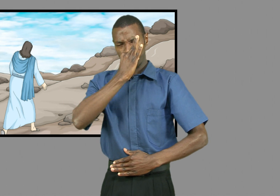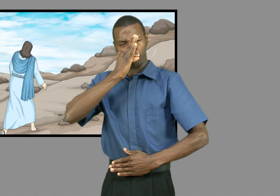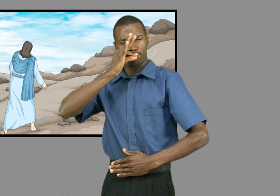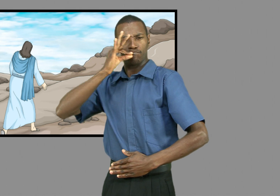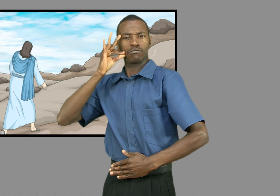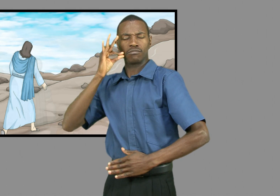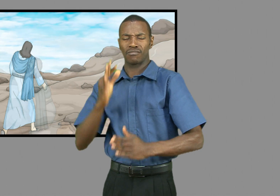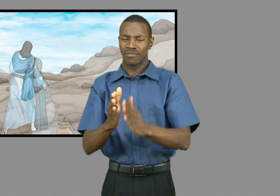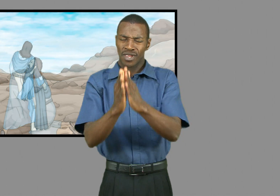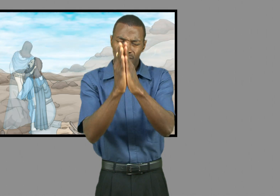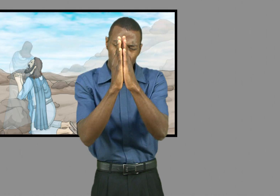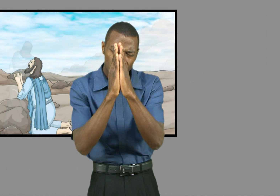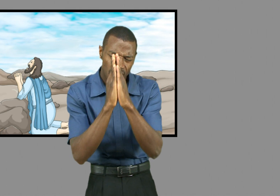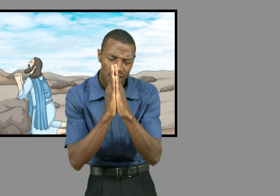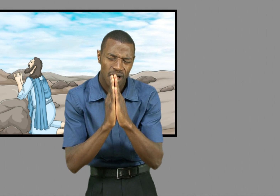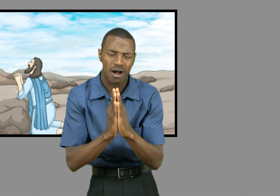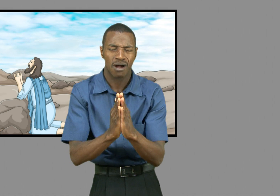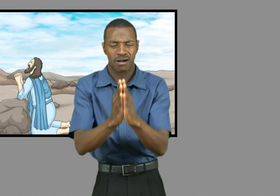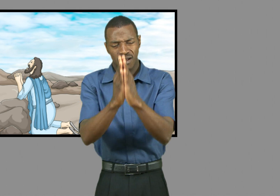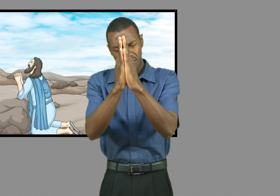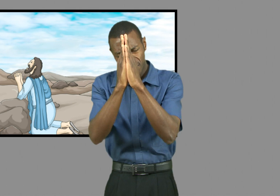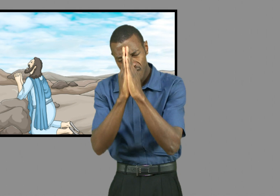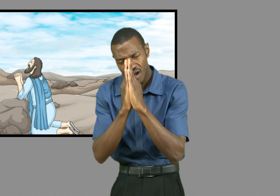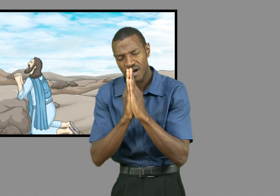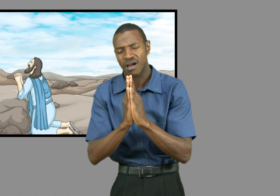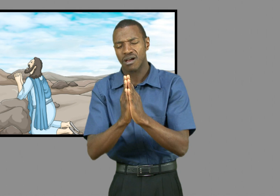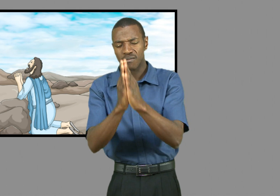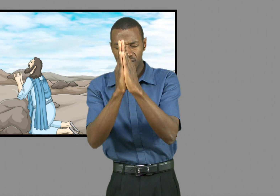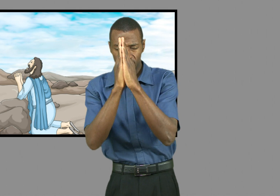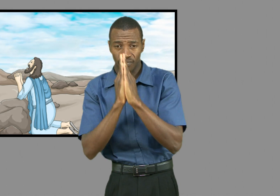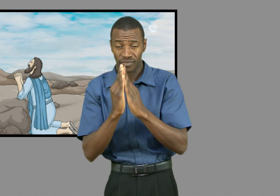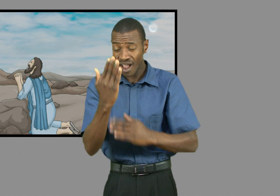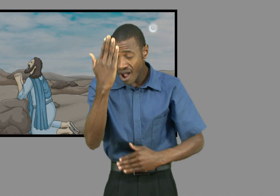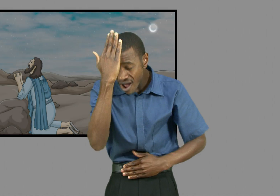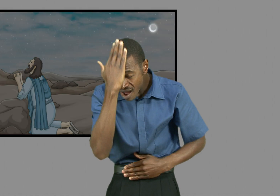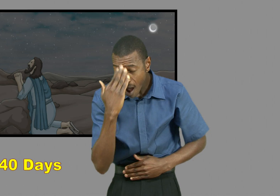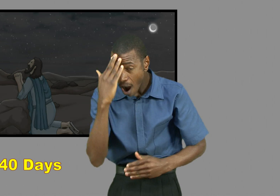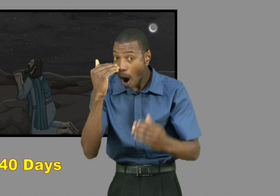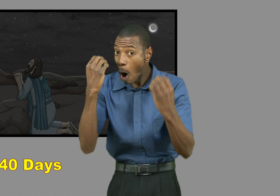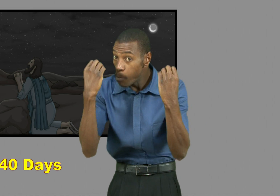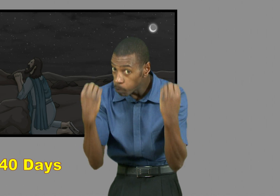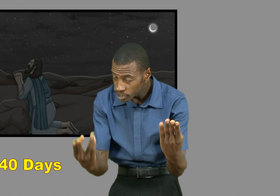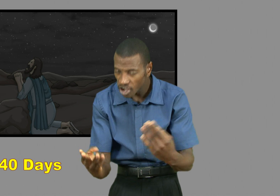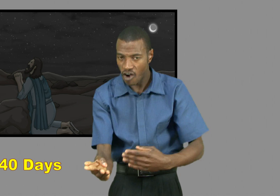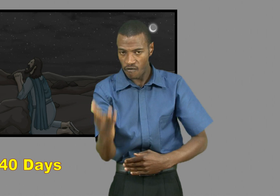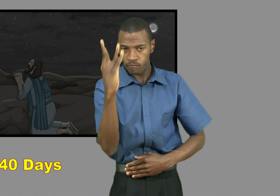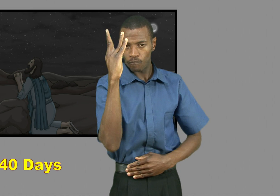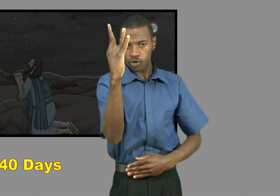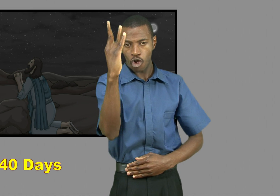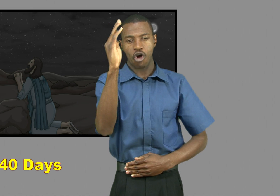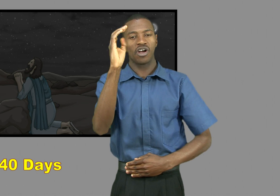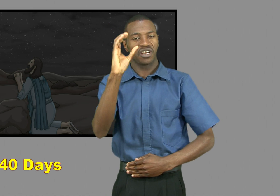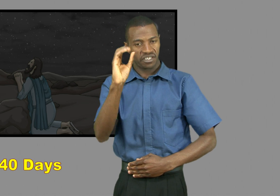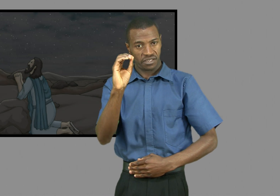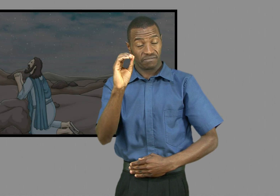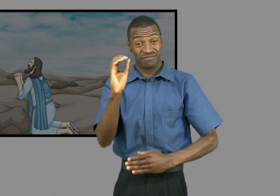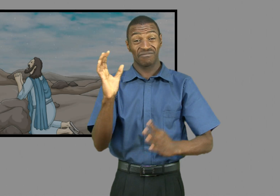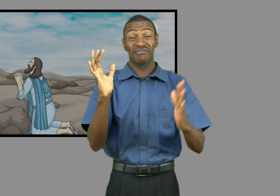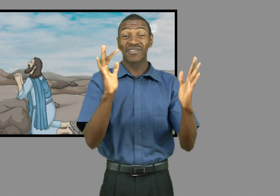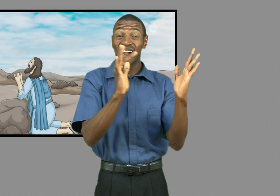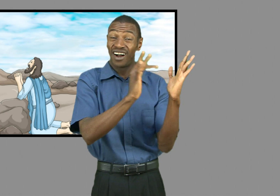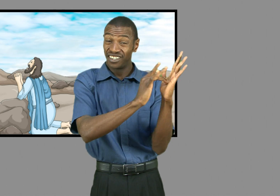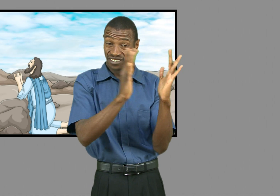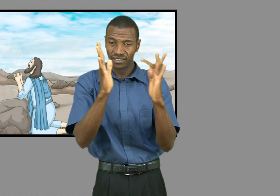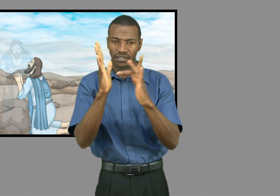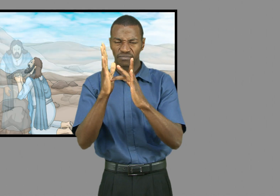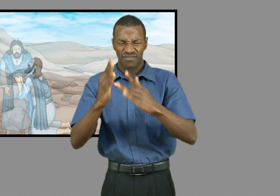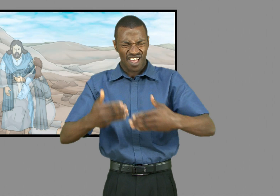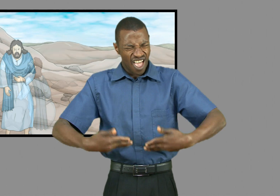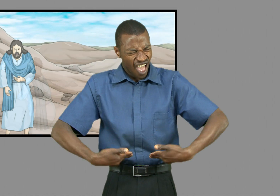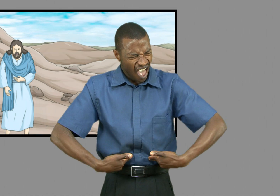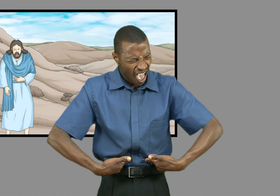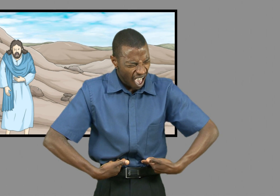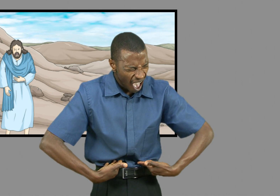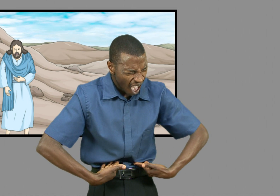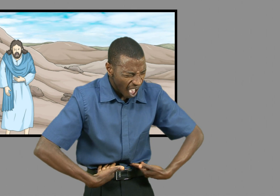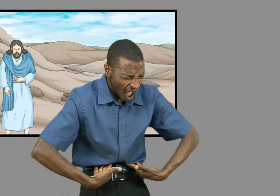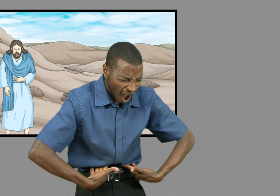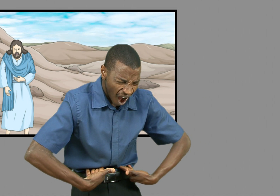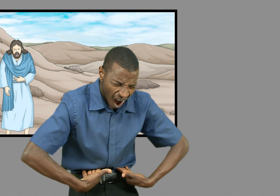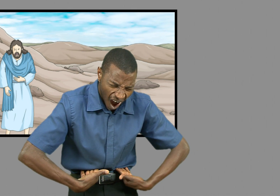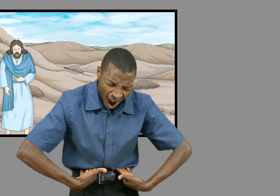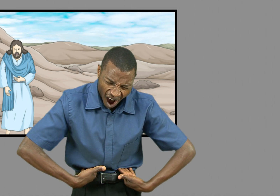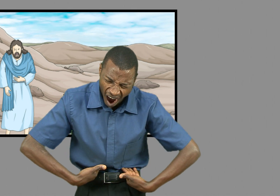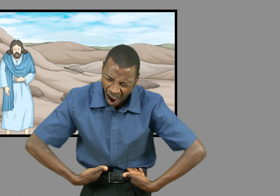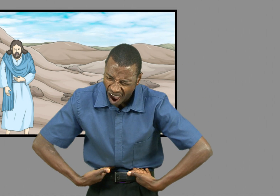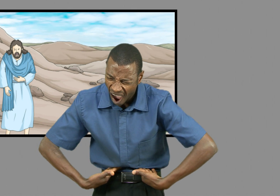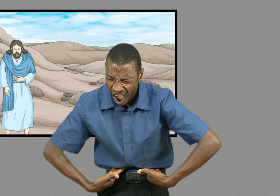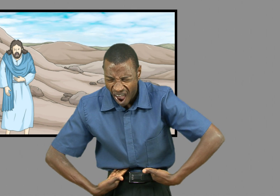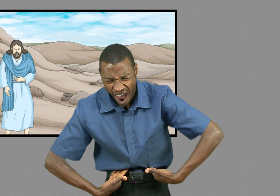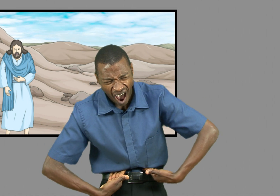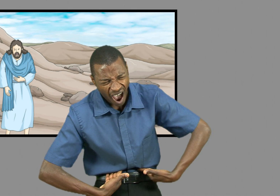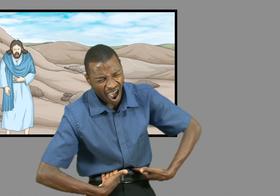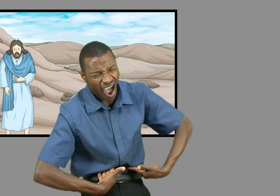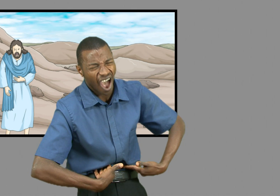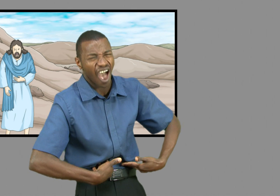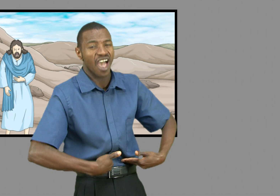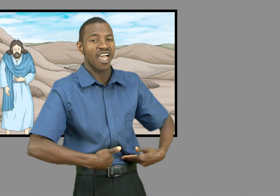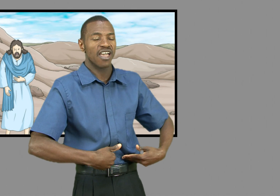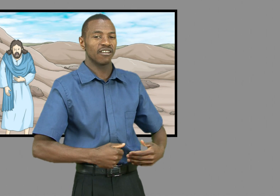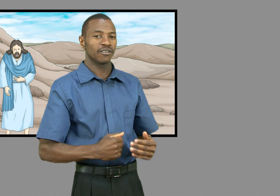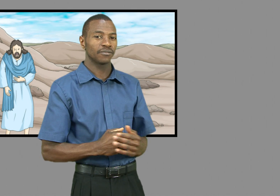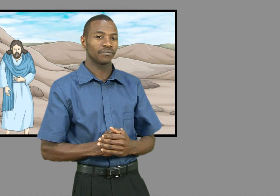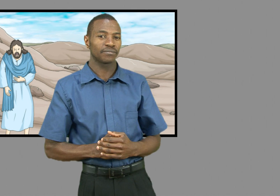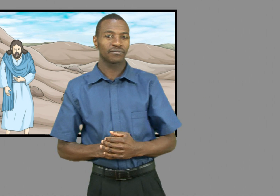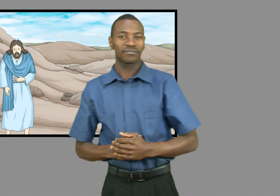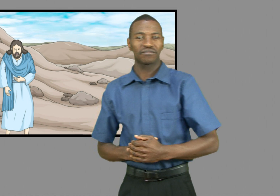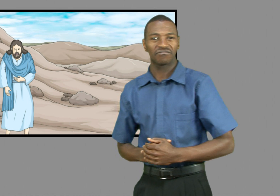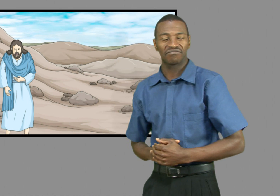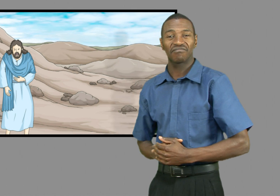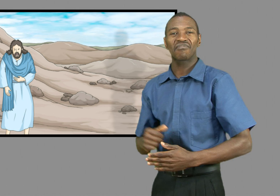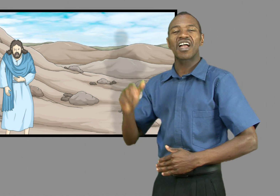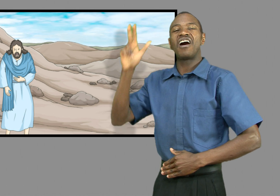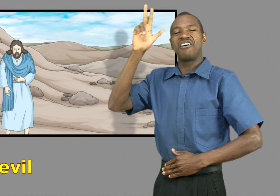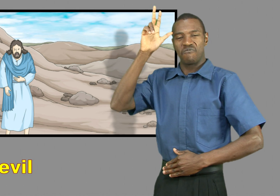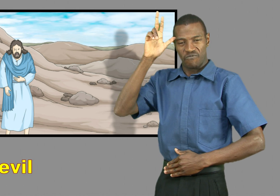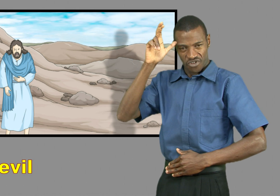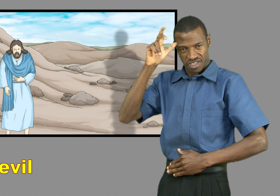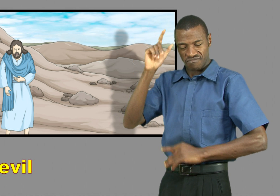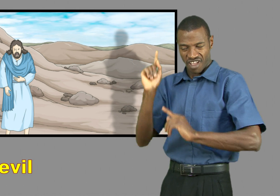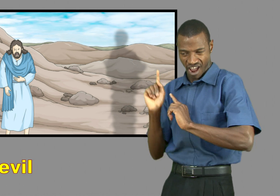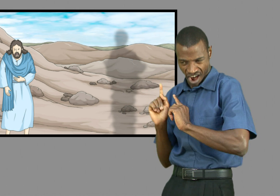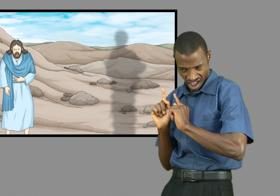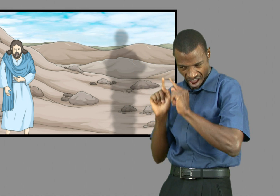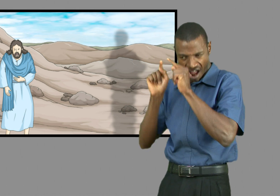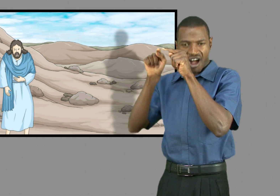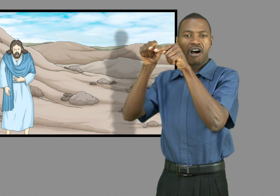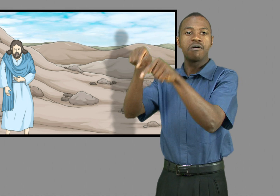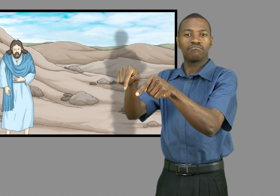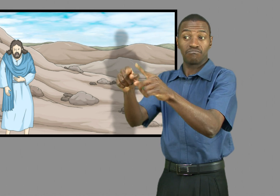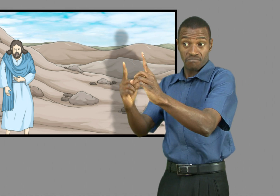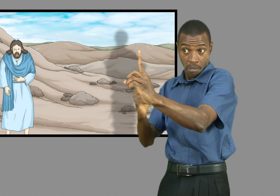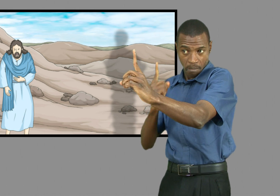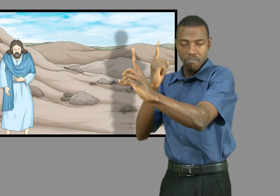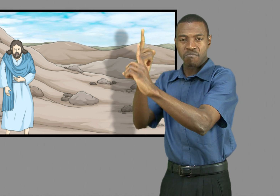After fasting forty days and forty nights, He was hungry.